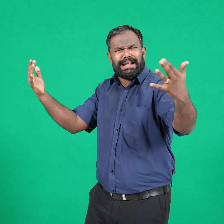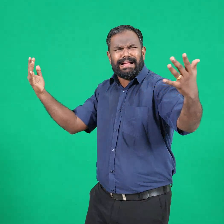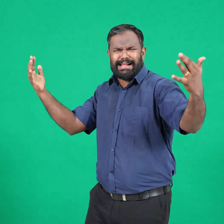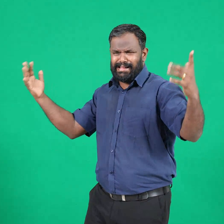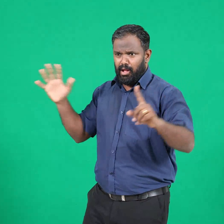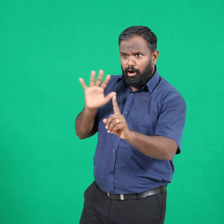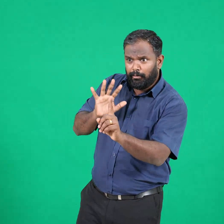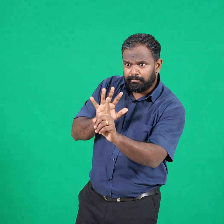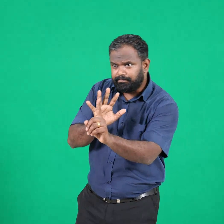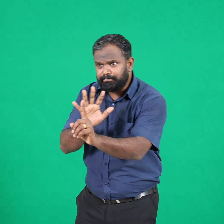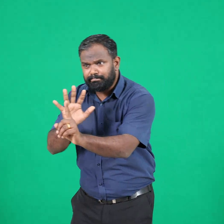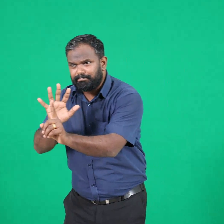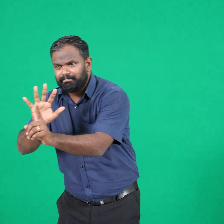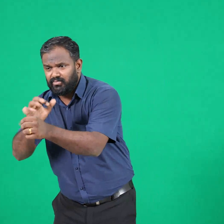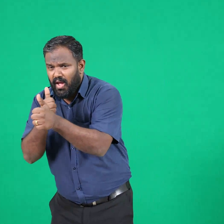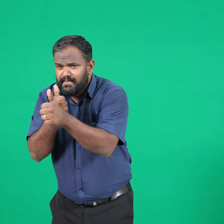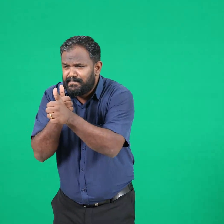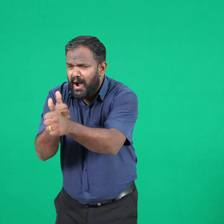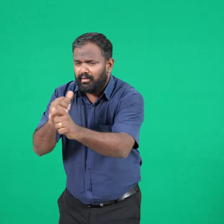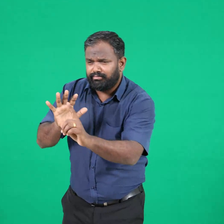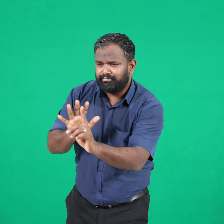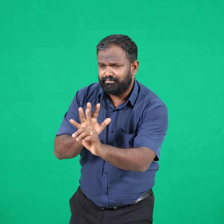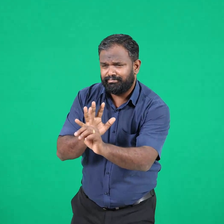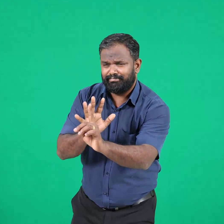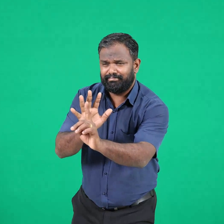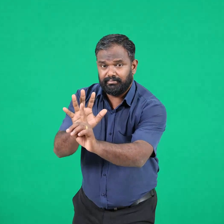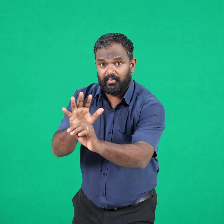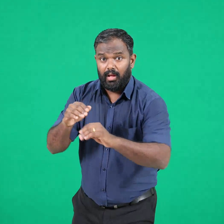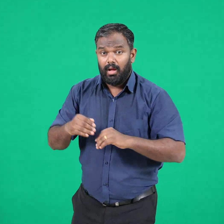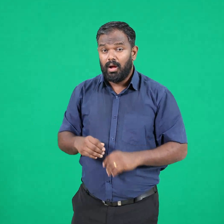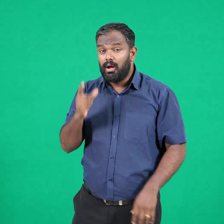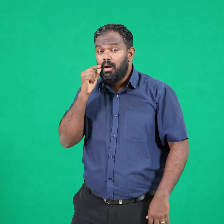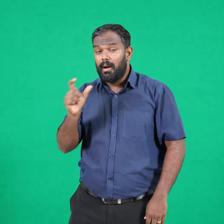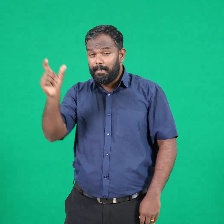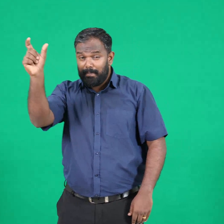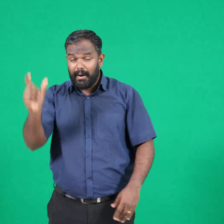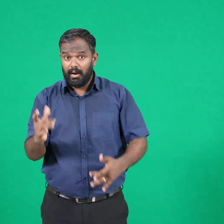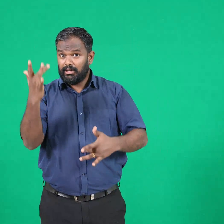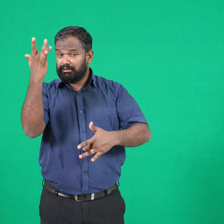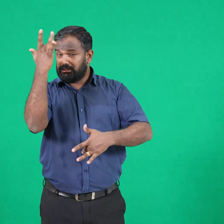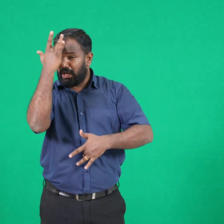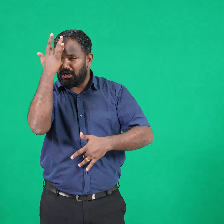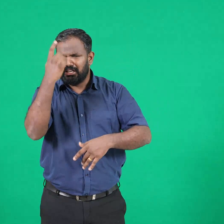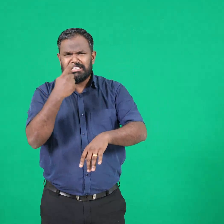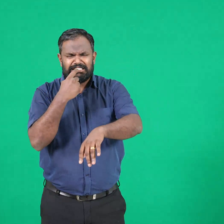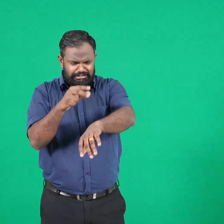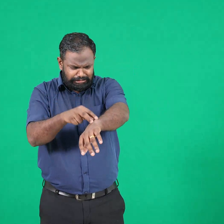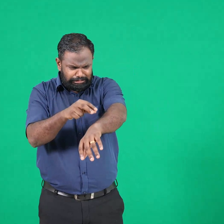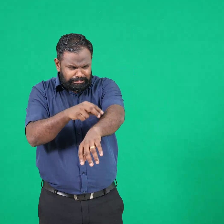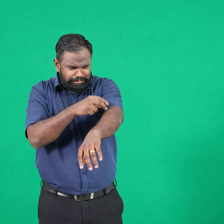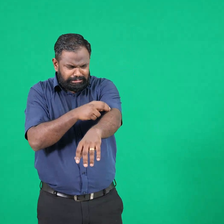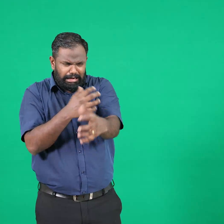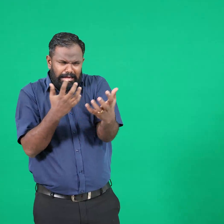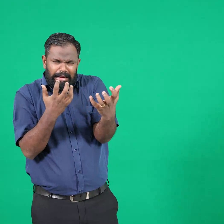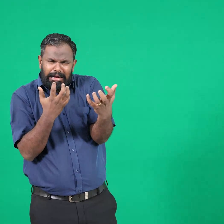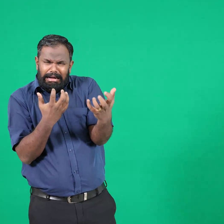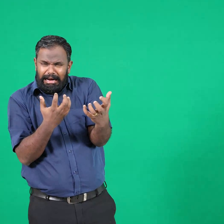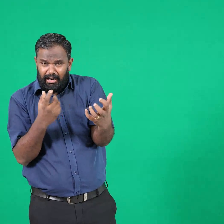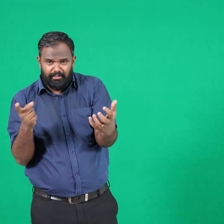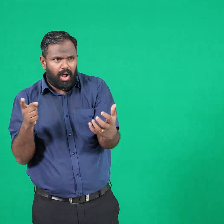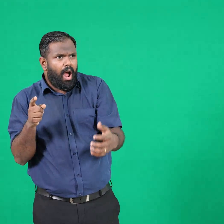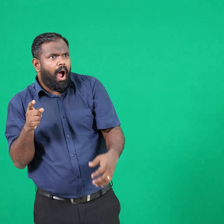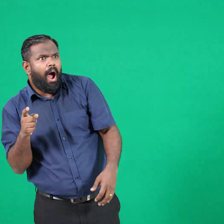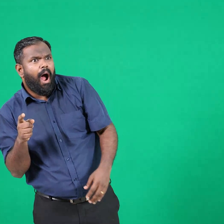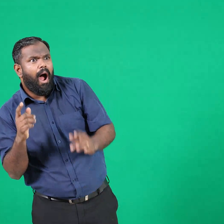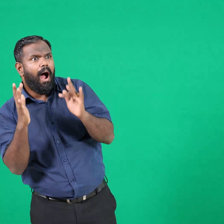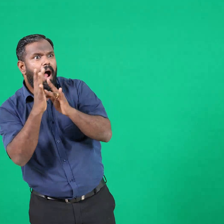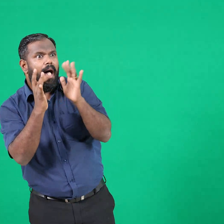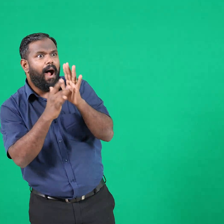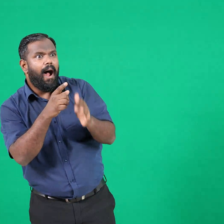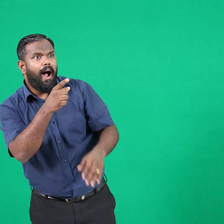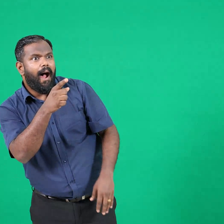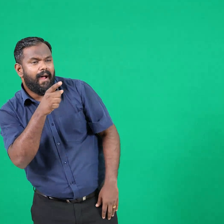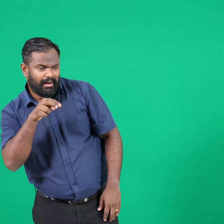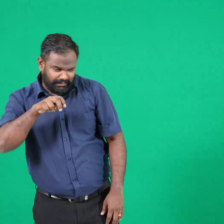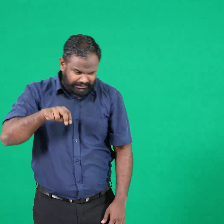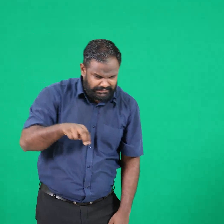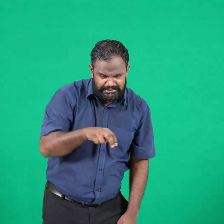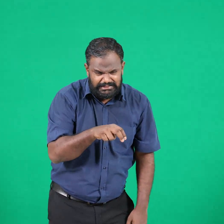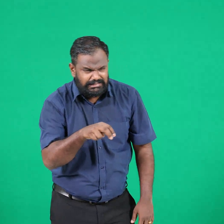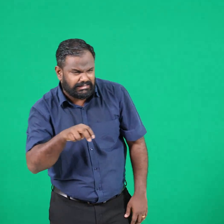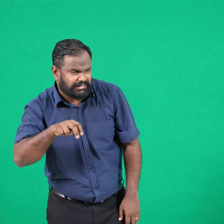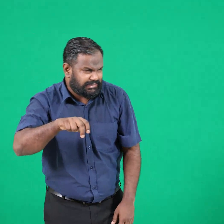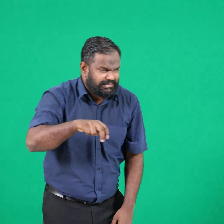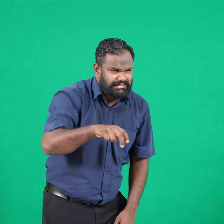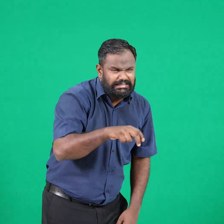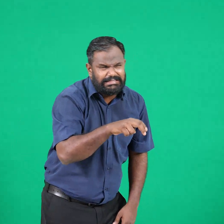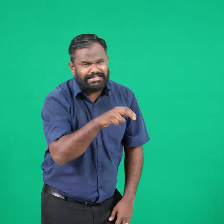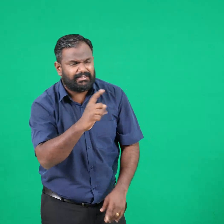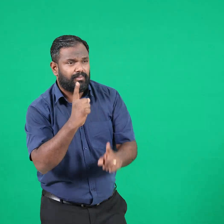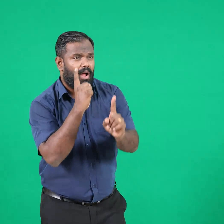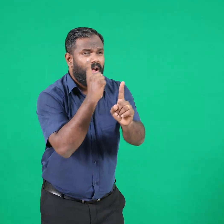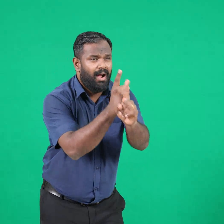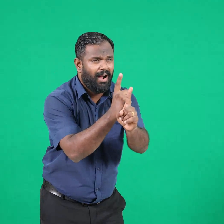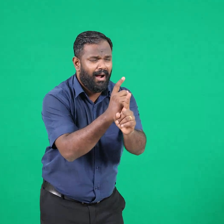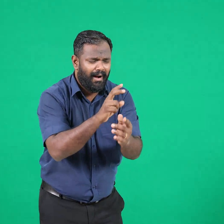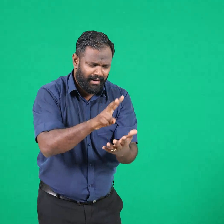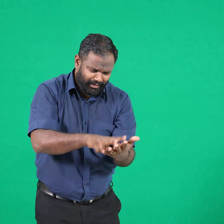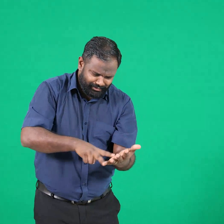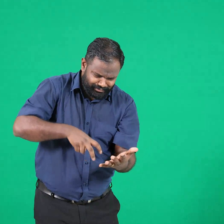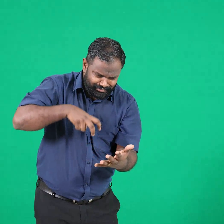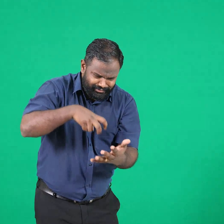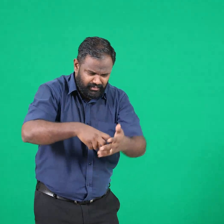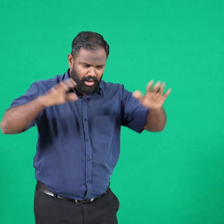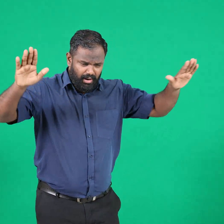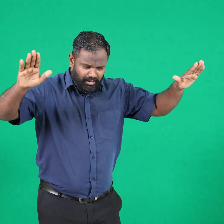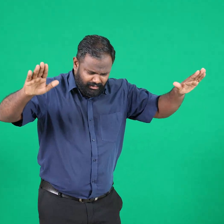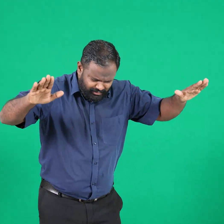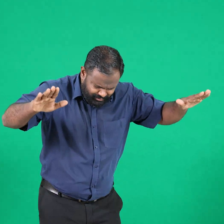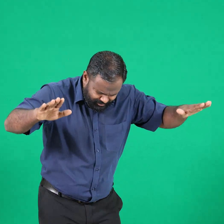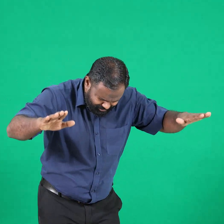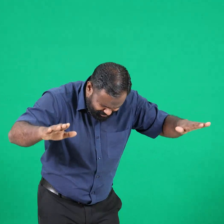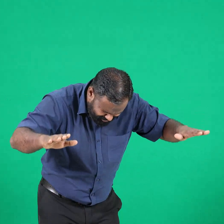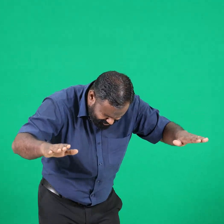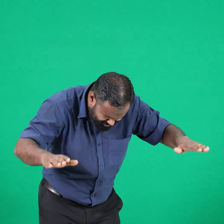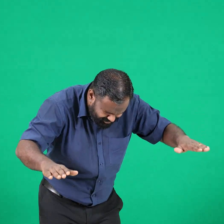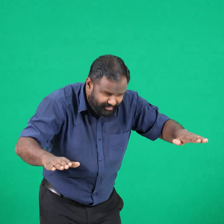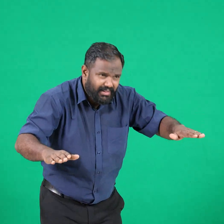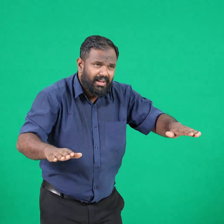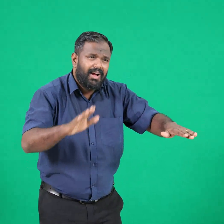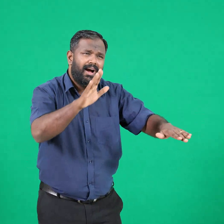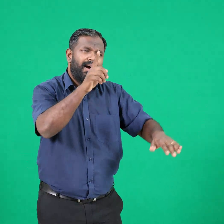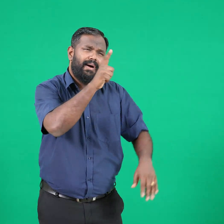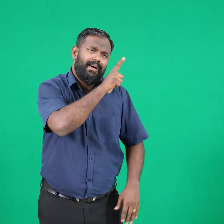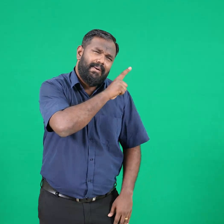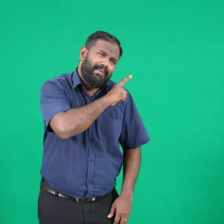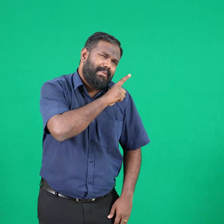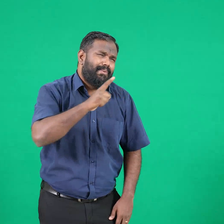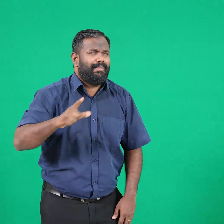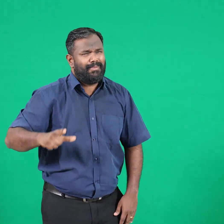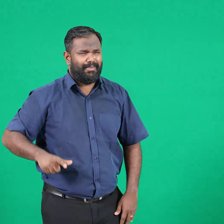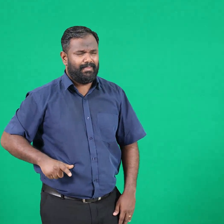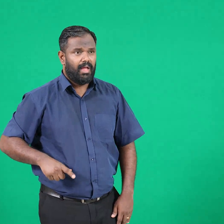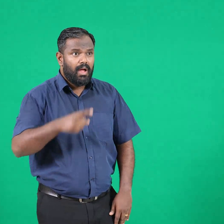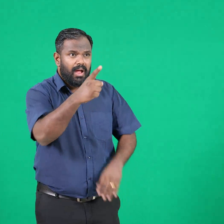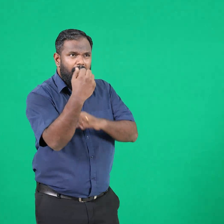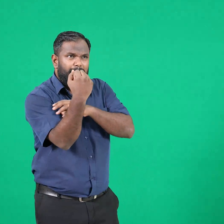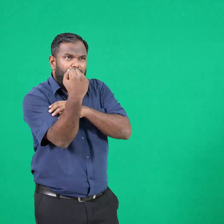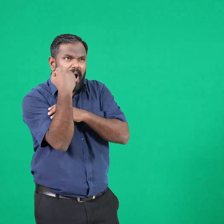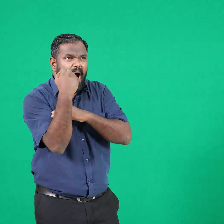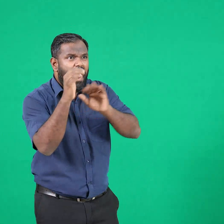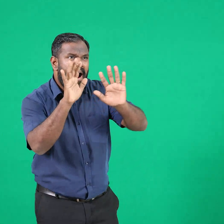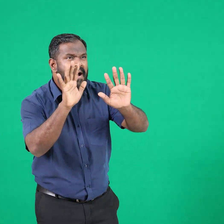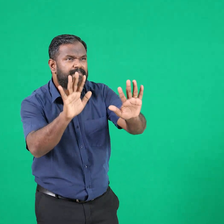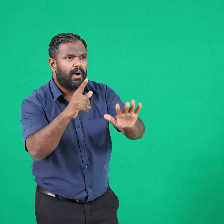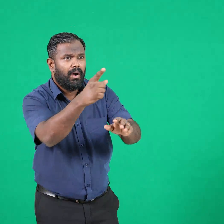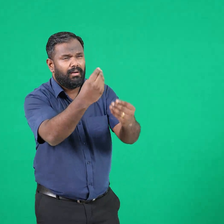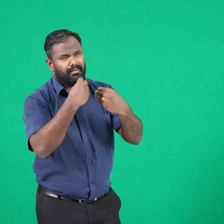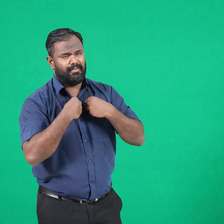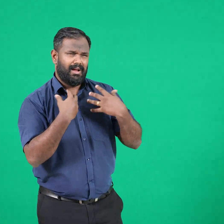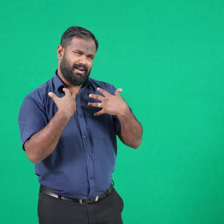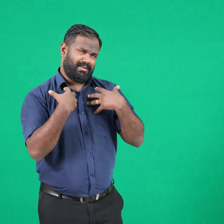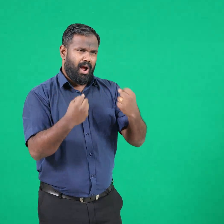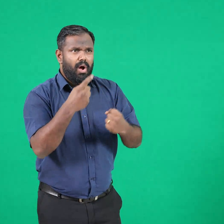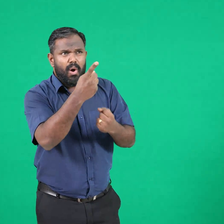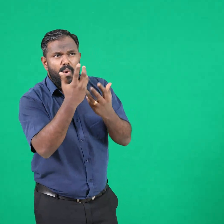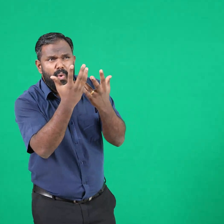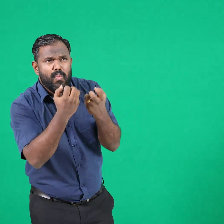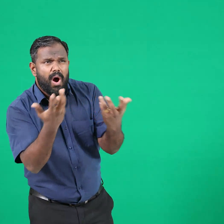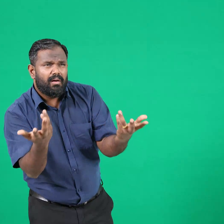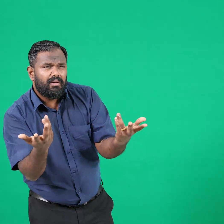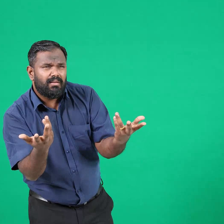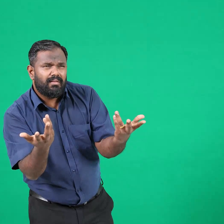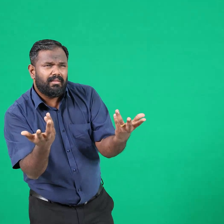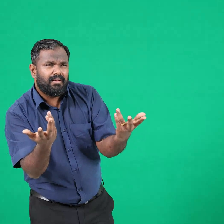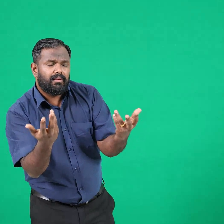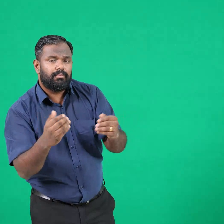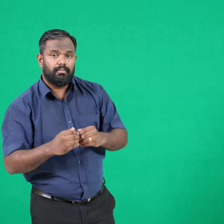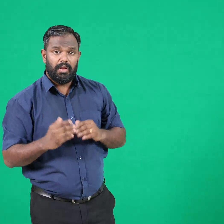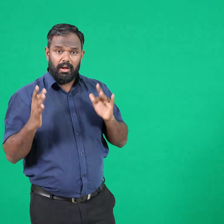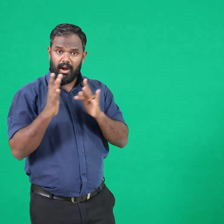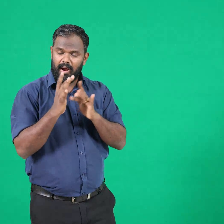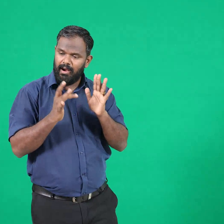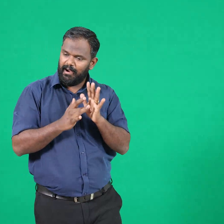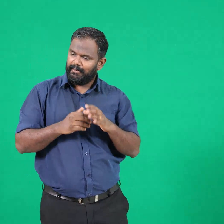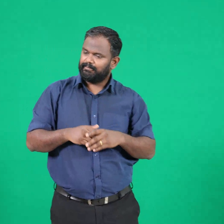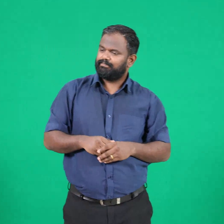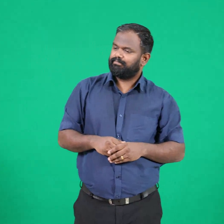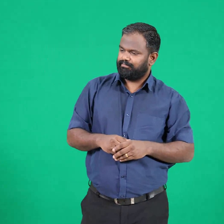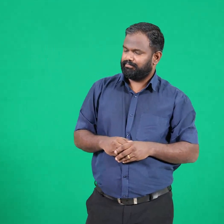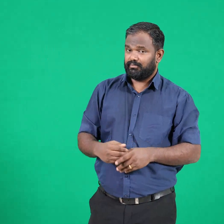Suddenly a leper came and knelt before Him, saying, "Lord, if You are willing, You can make me clean."